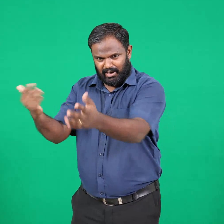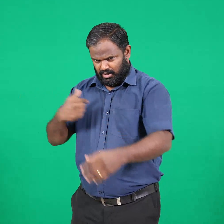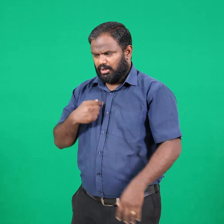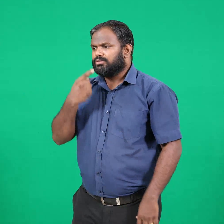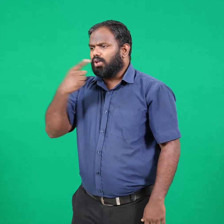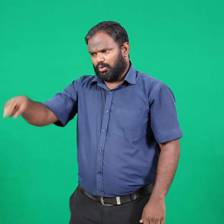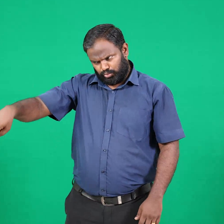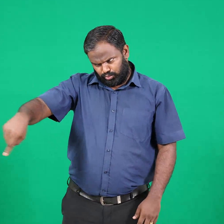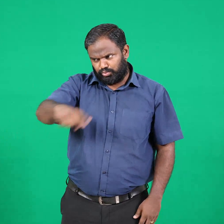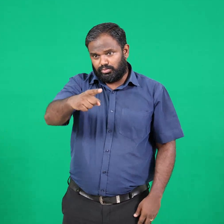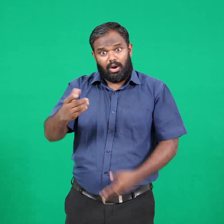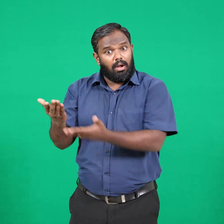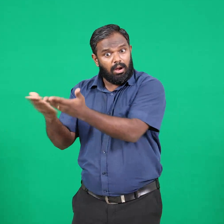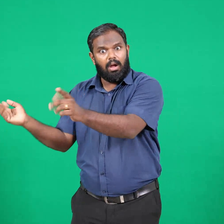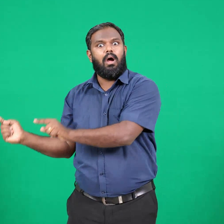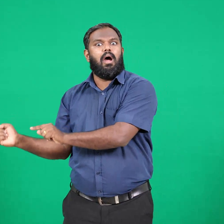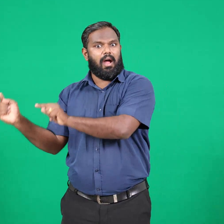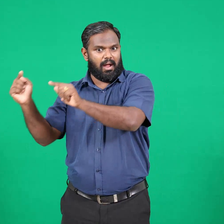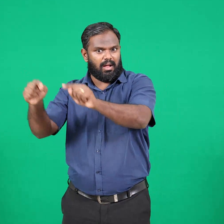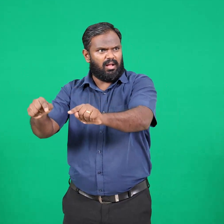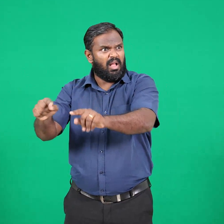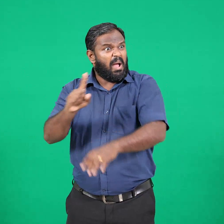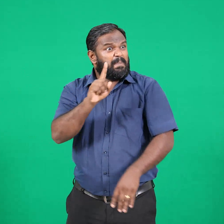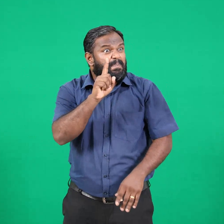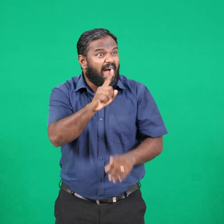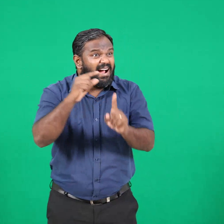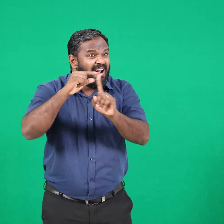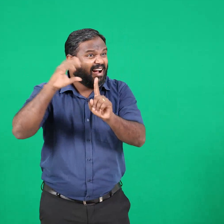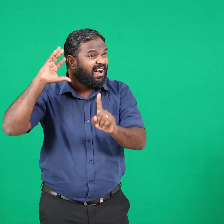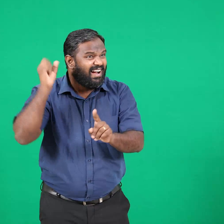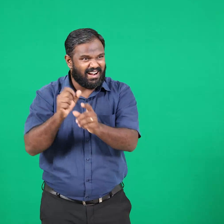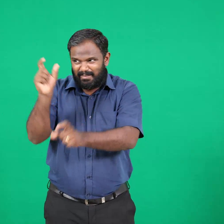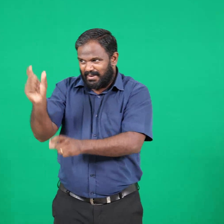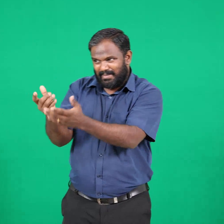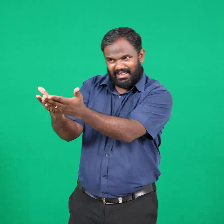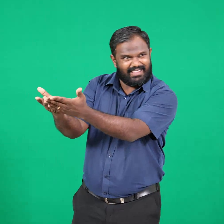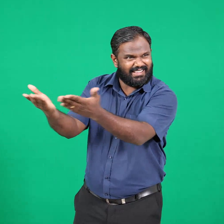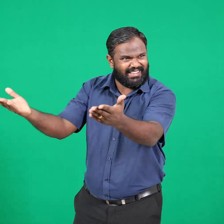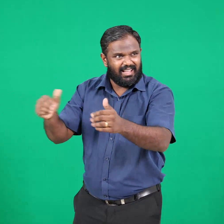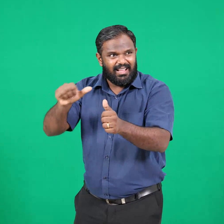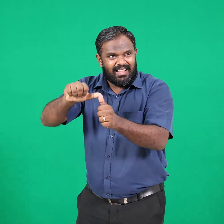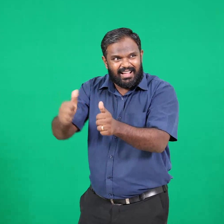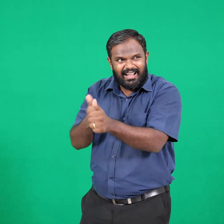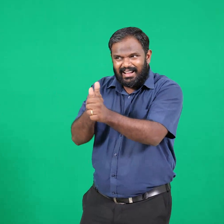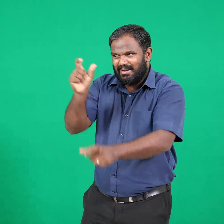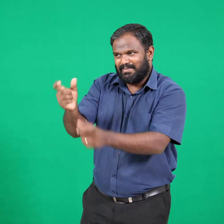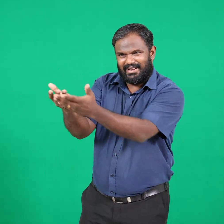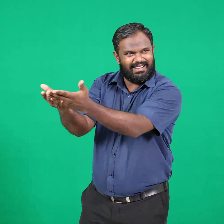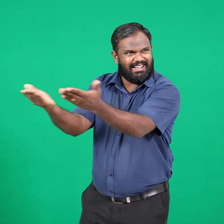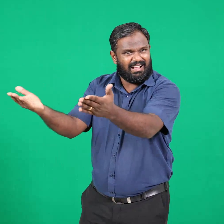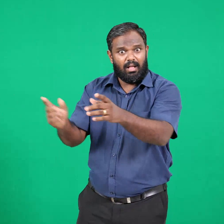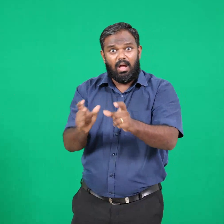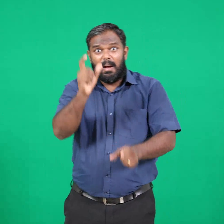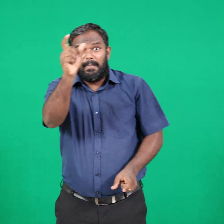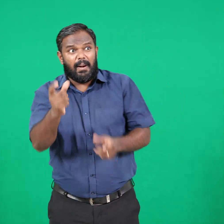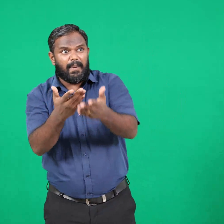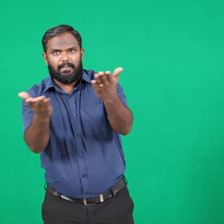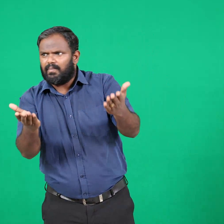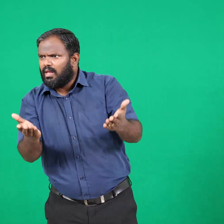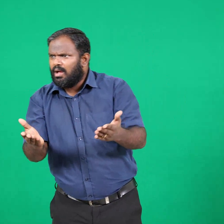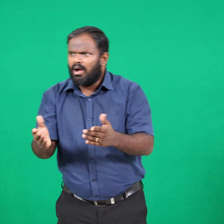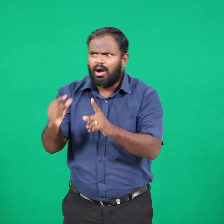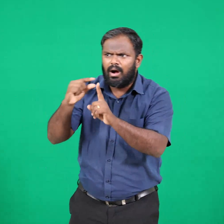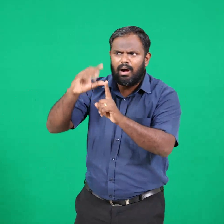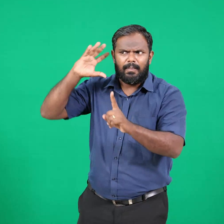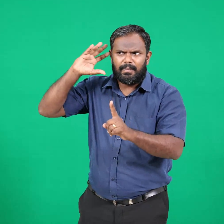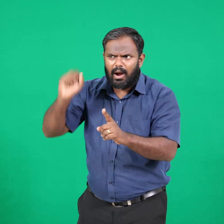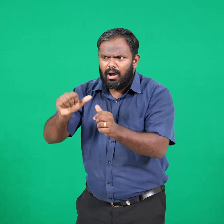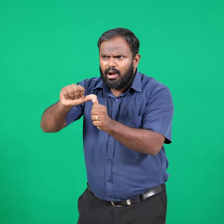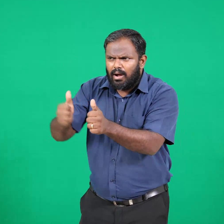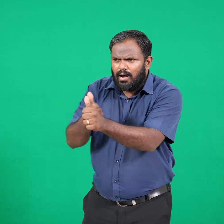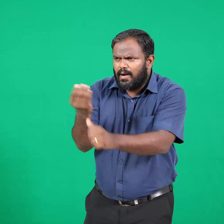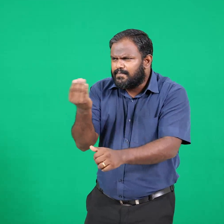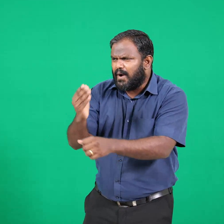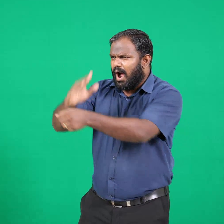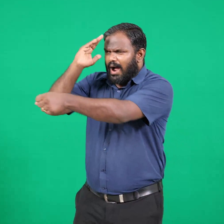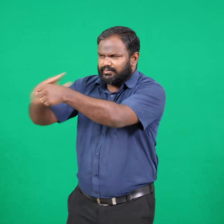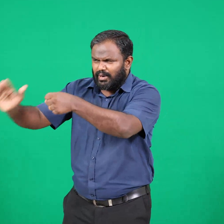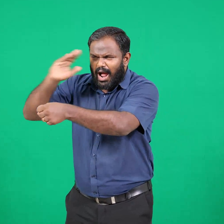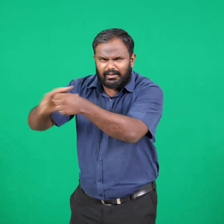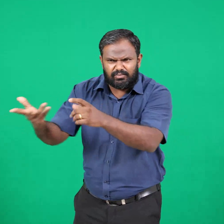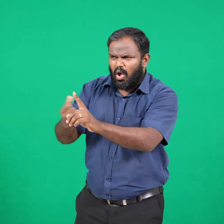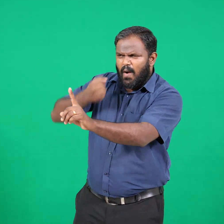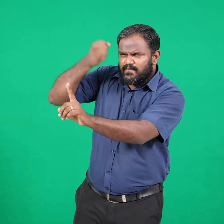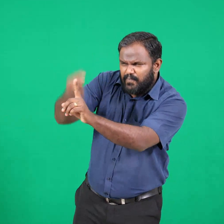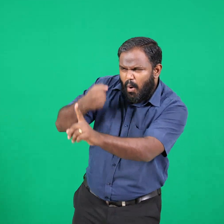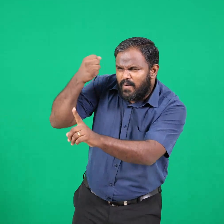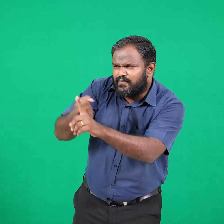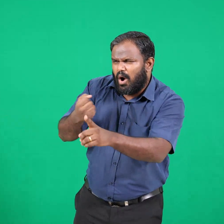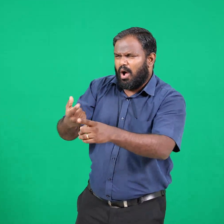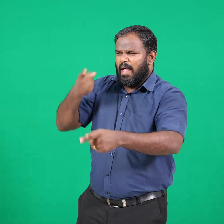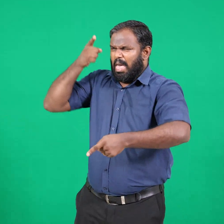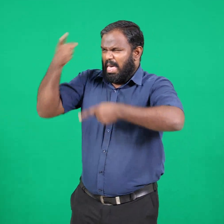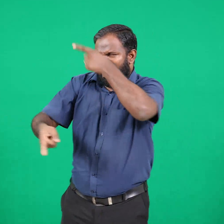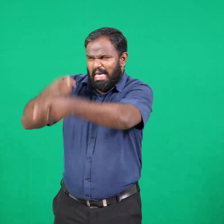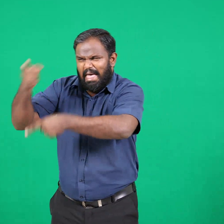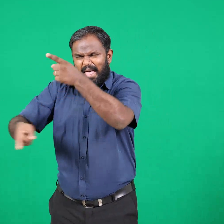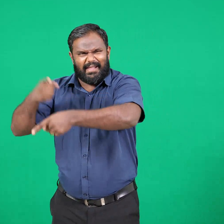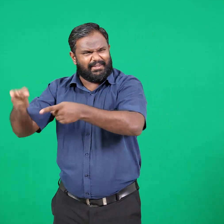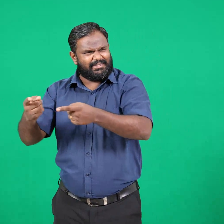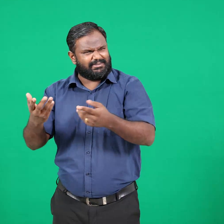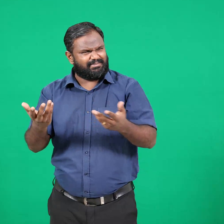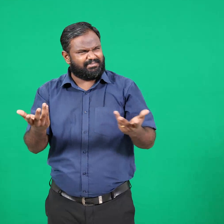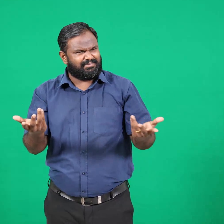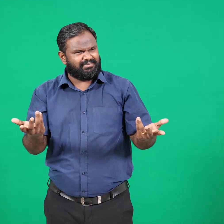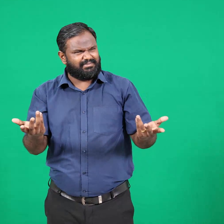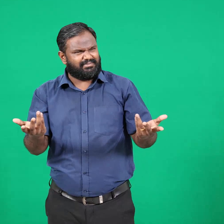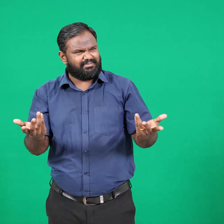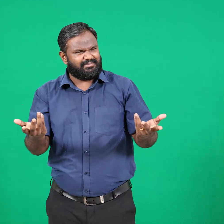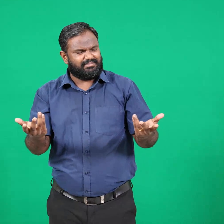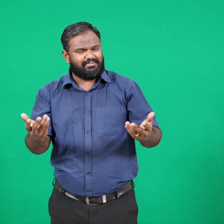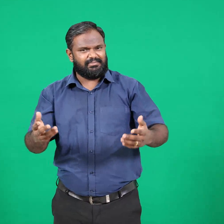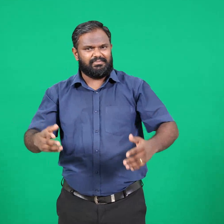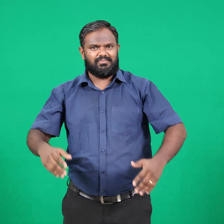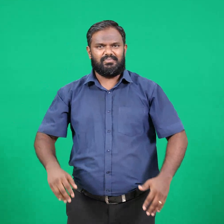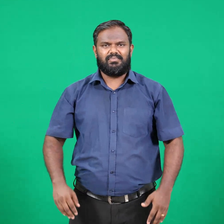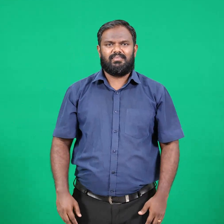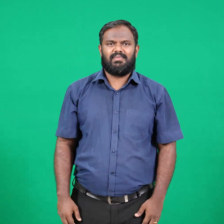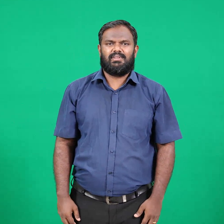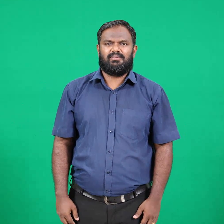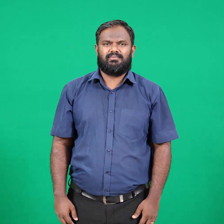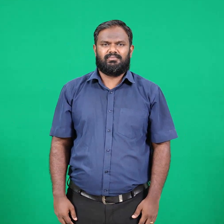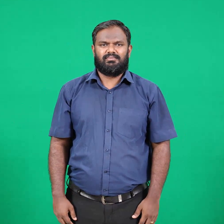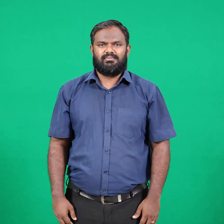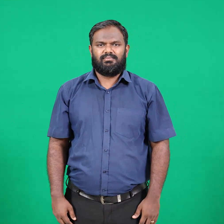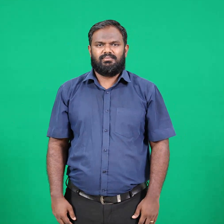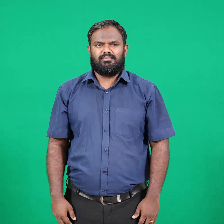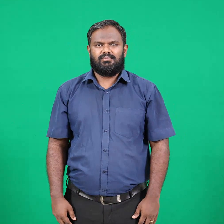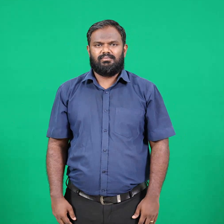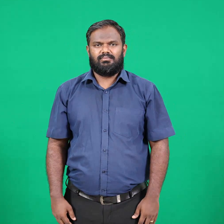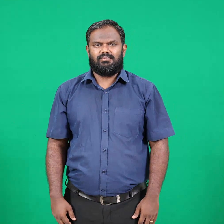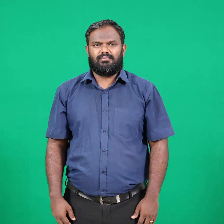some of them they will kill and others they will persecute.'